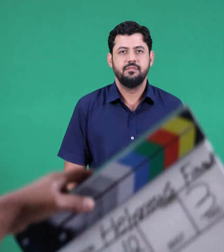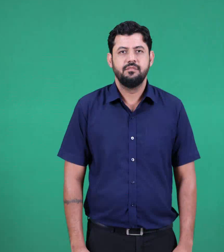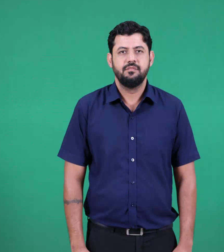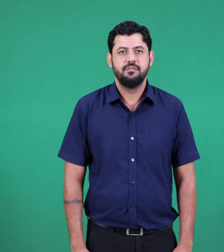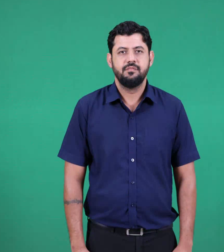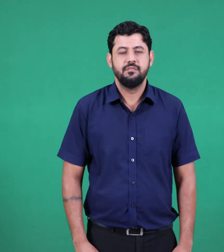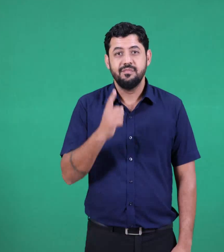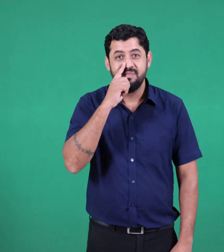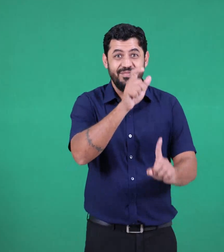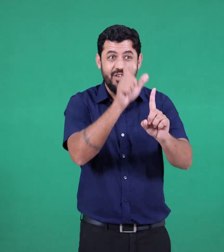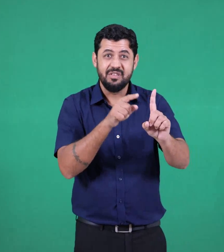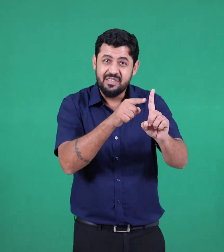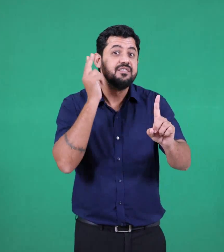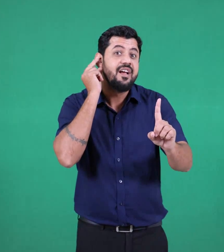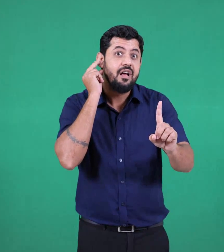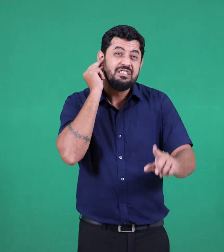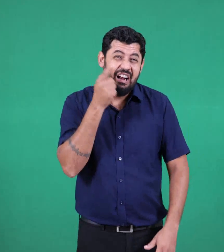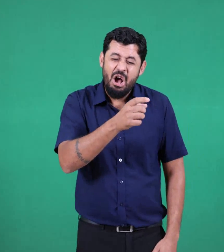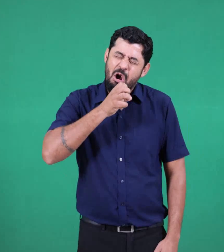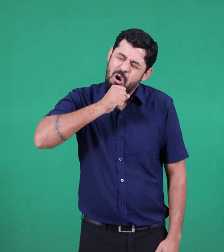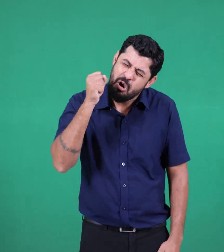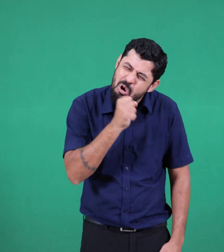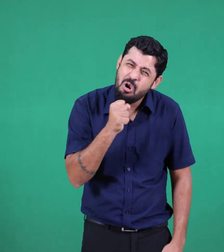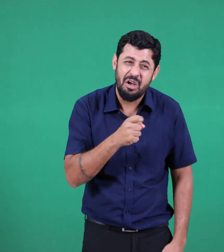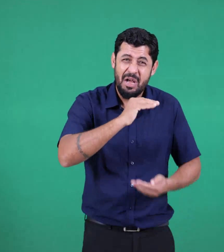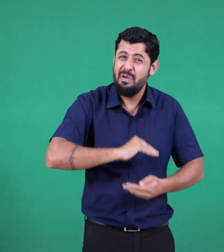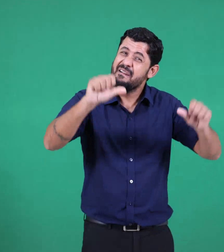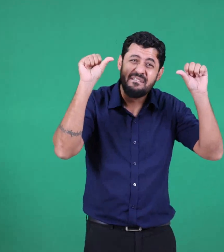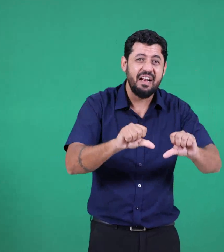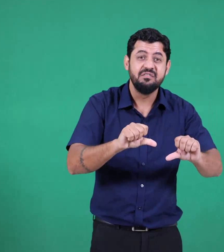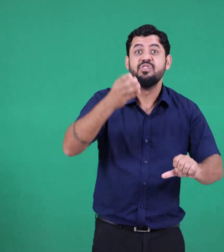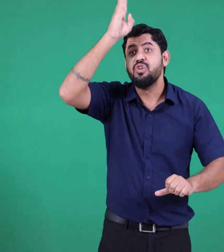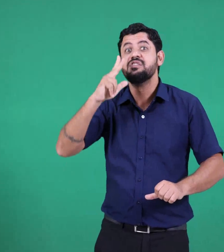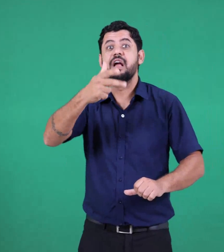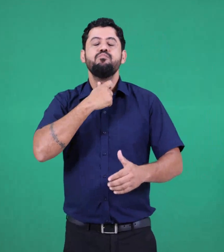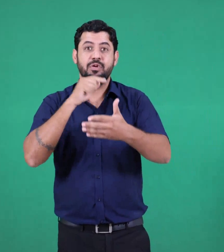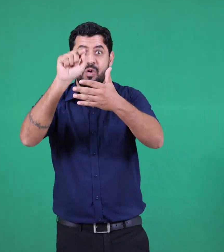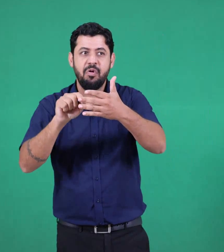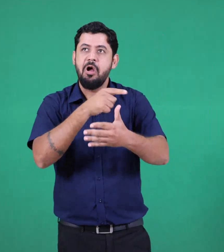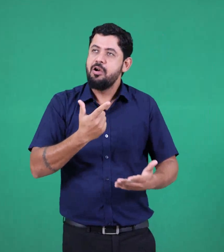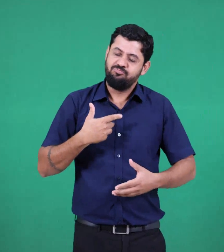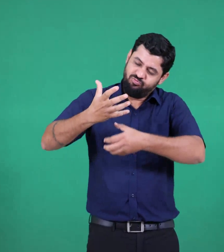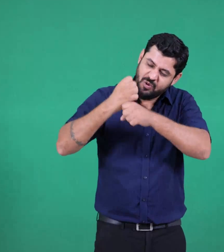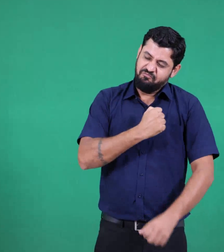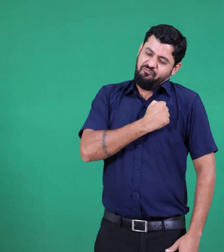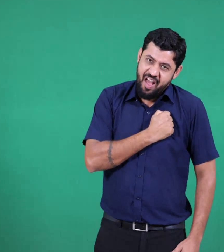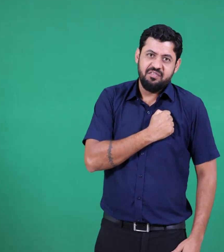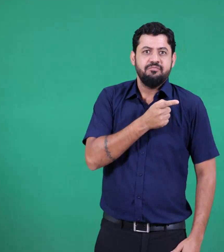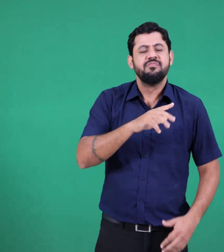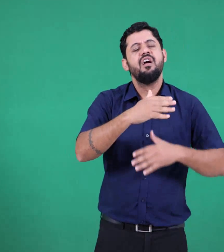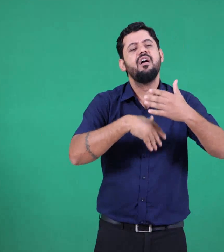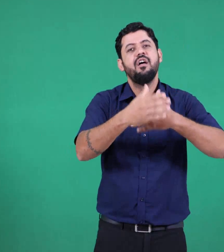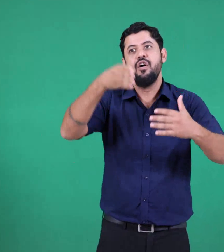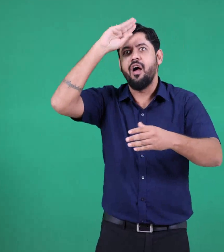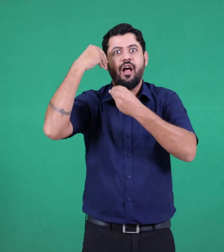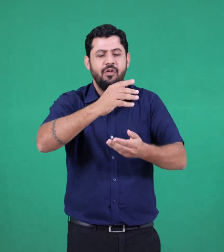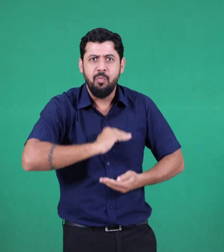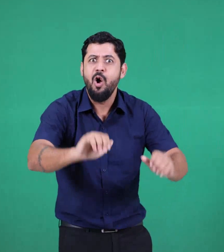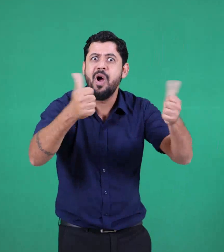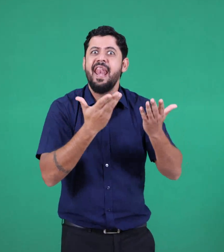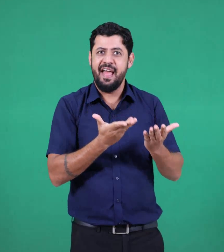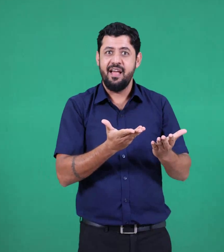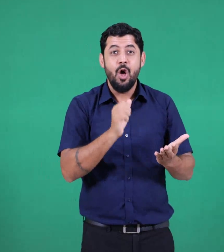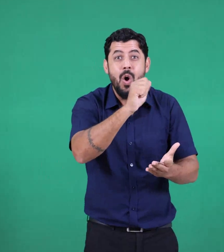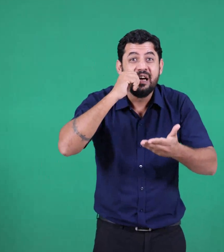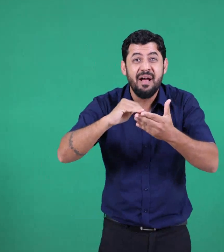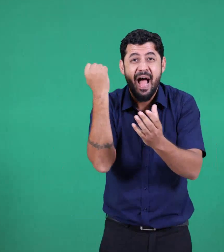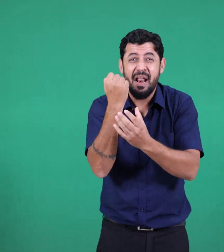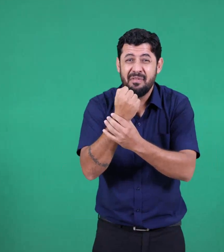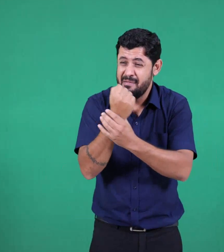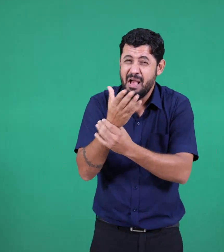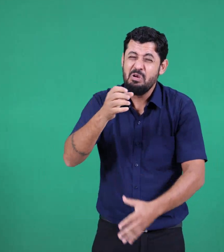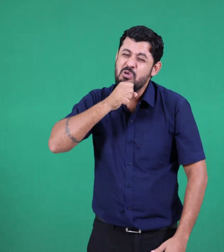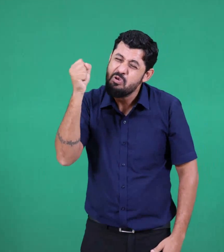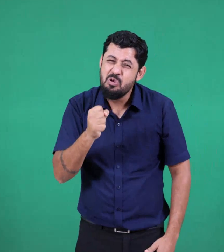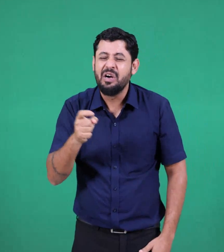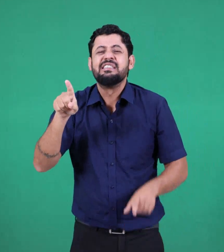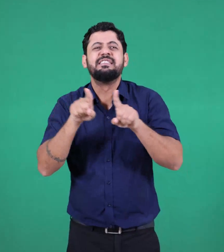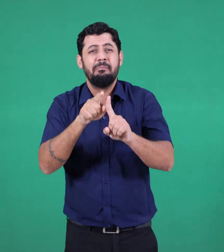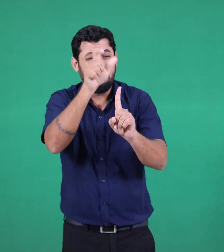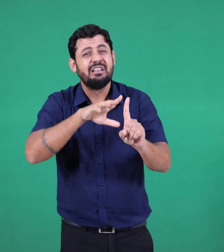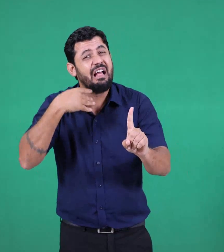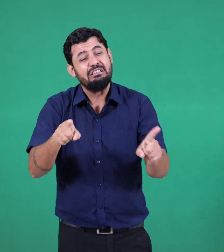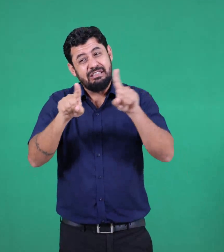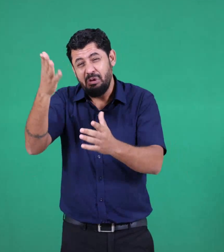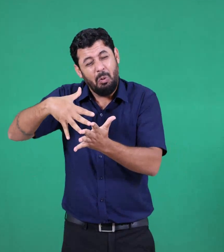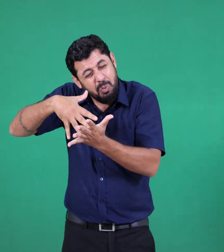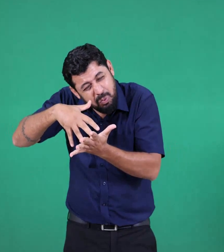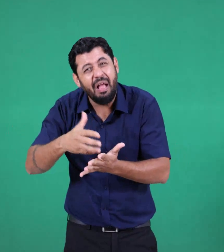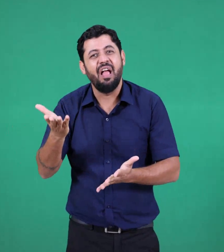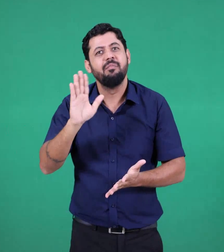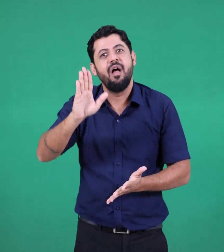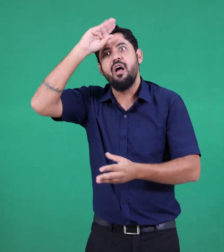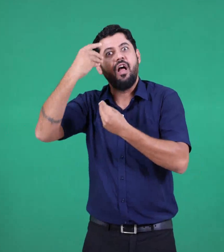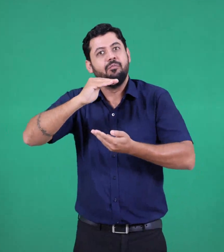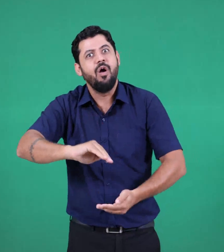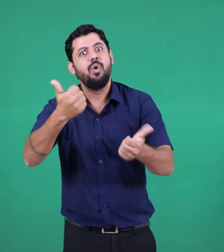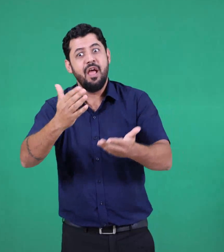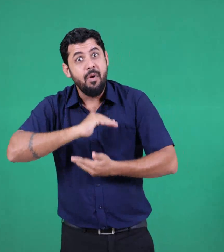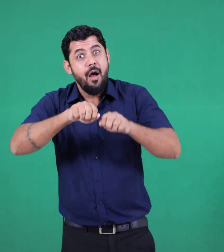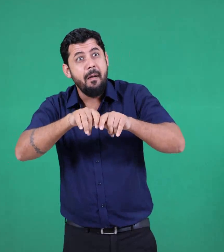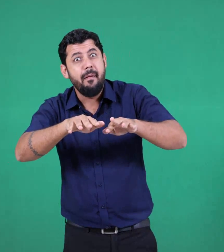By faith Sarah, even though she was barren and beyond the proper age, was enabled to conceive a child, because she considered Him faithful who had promised.